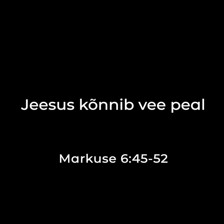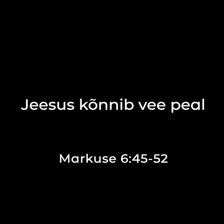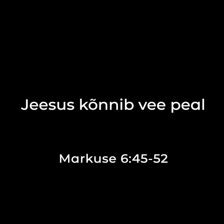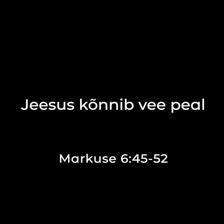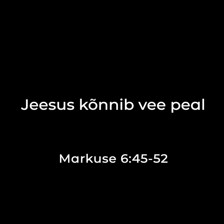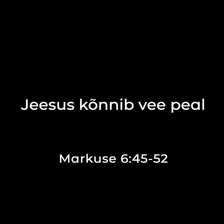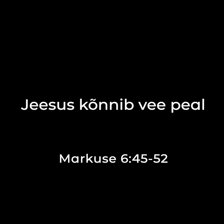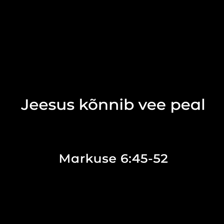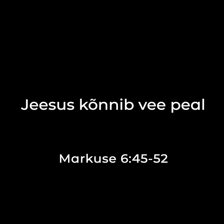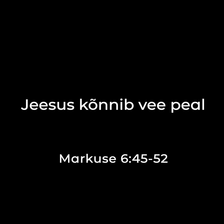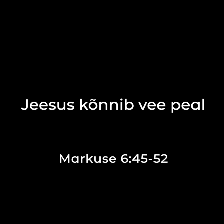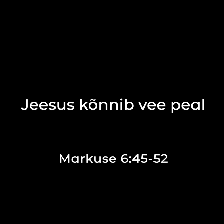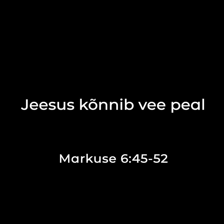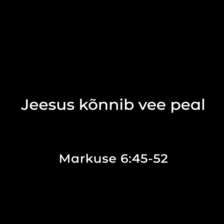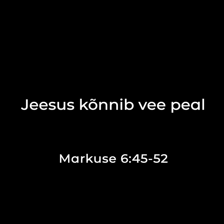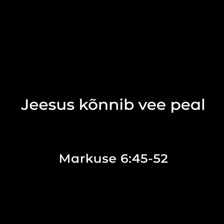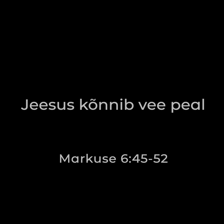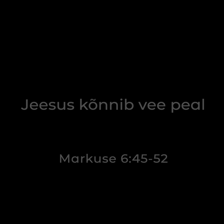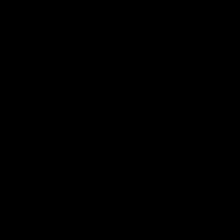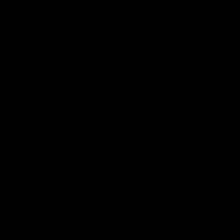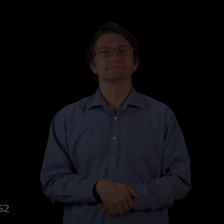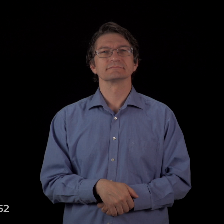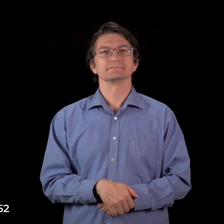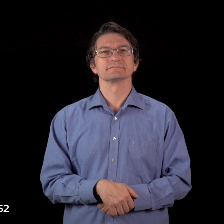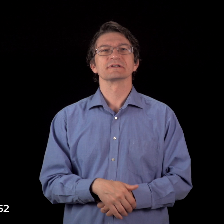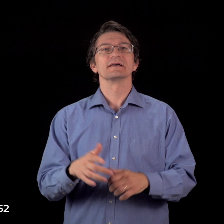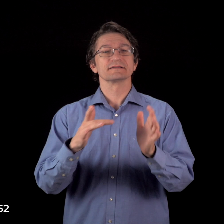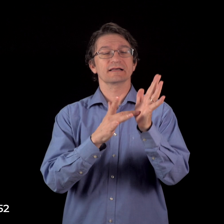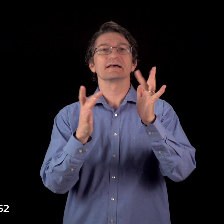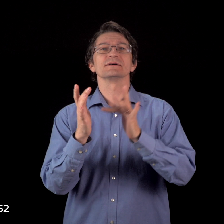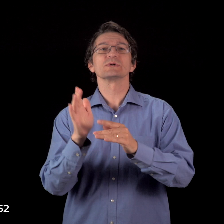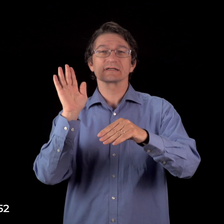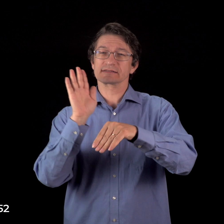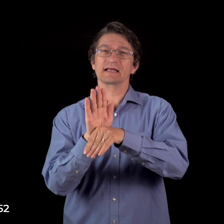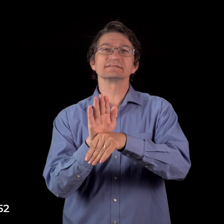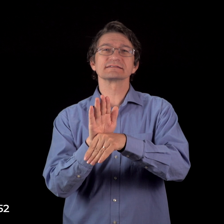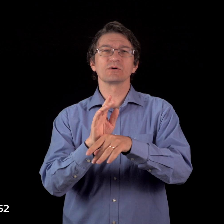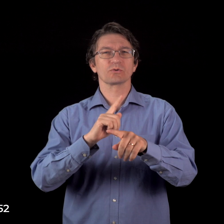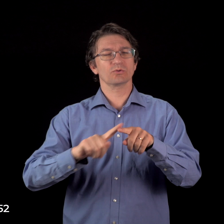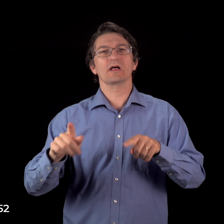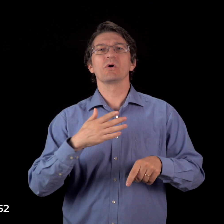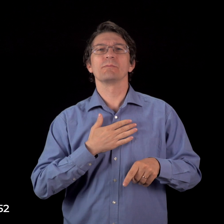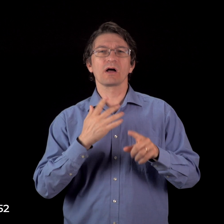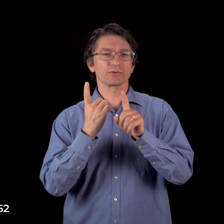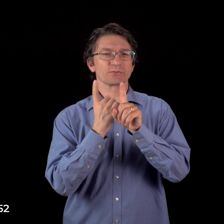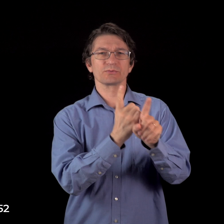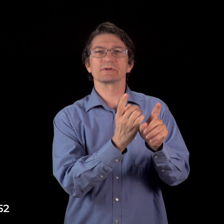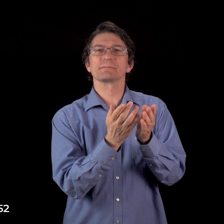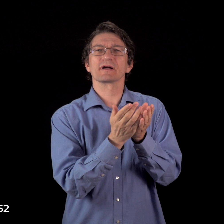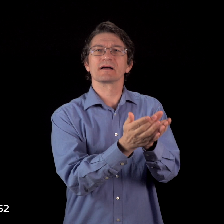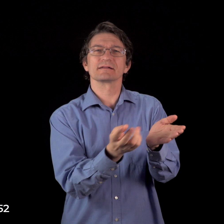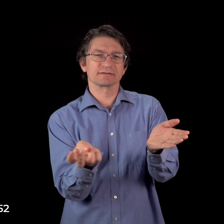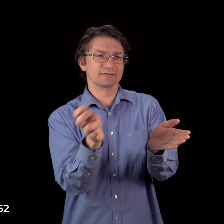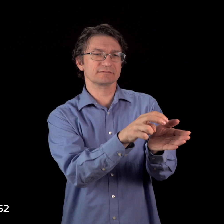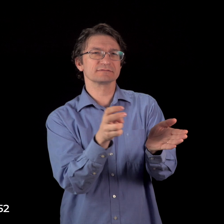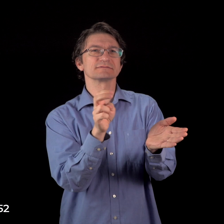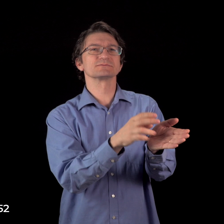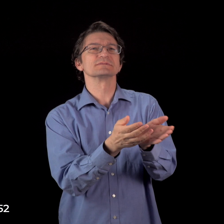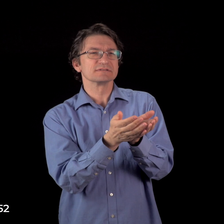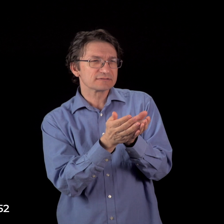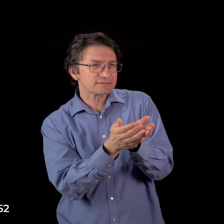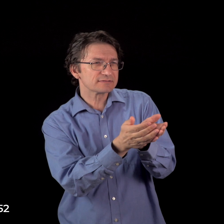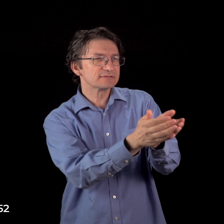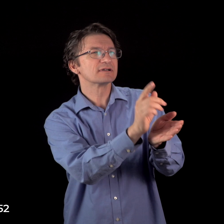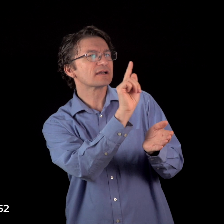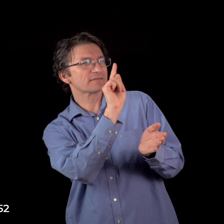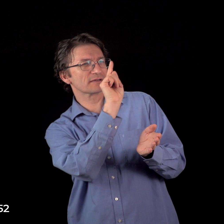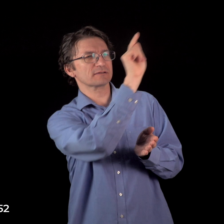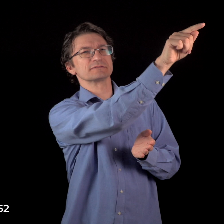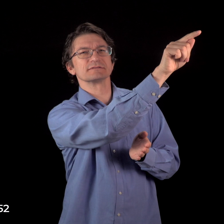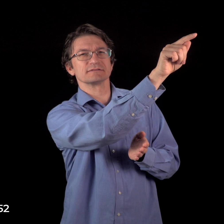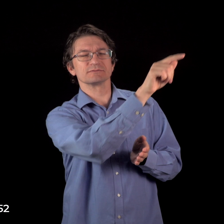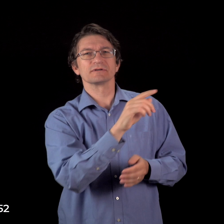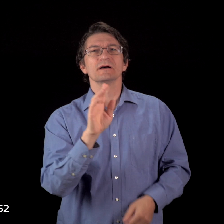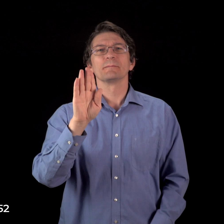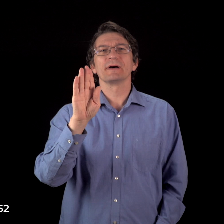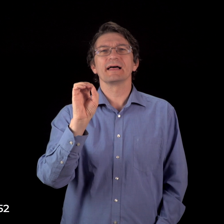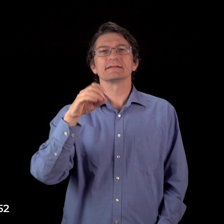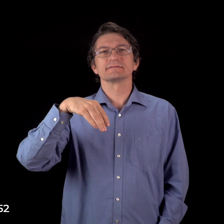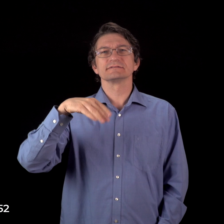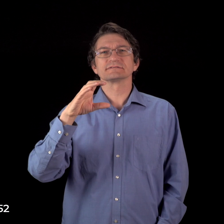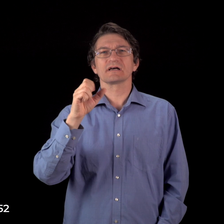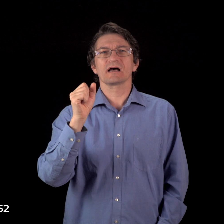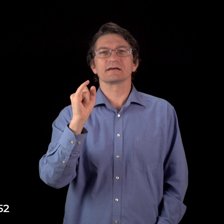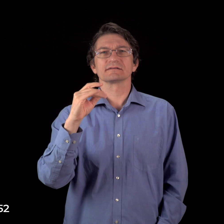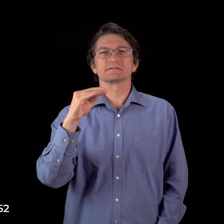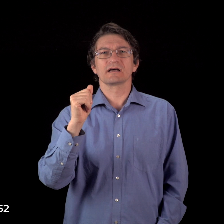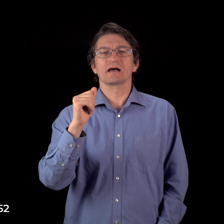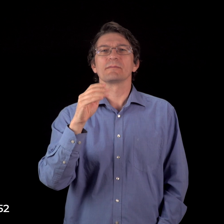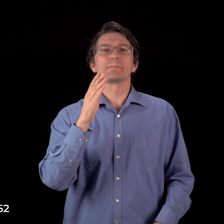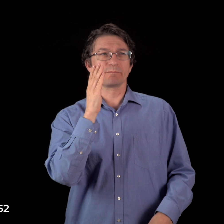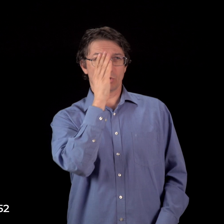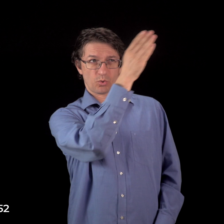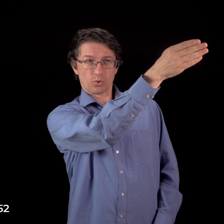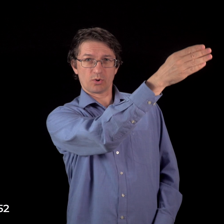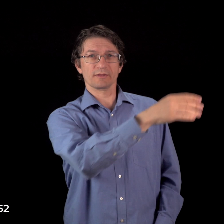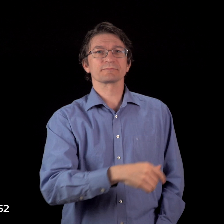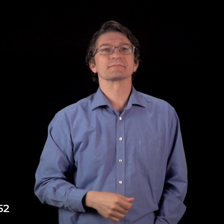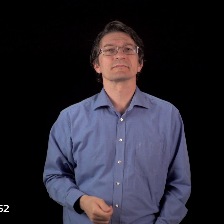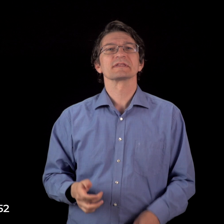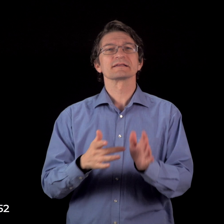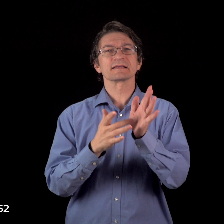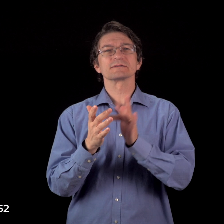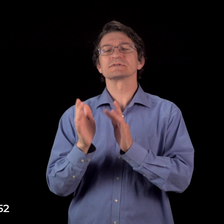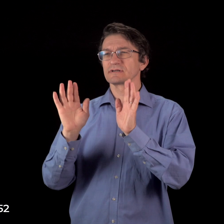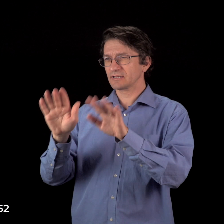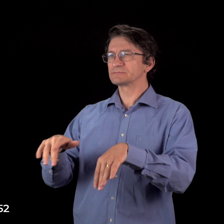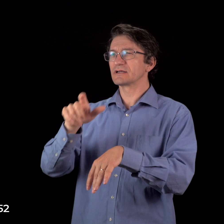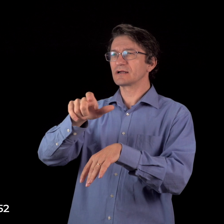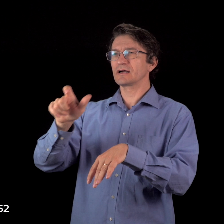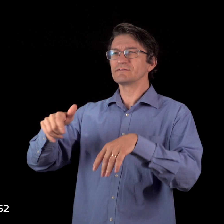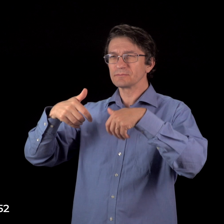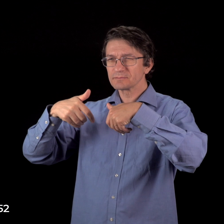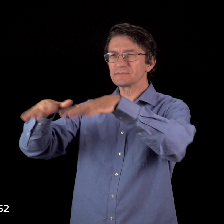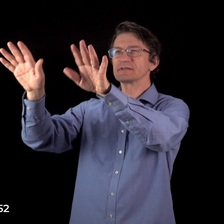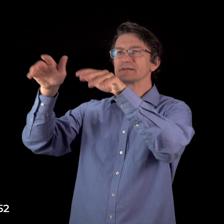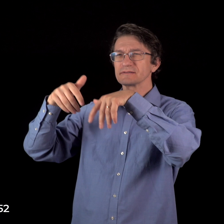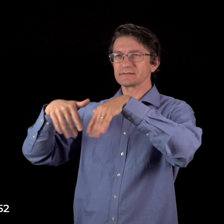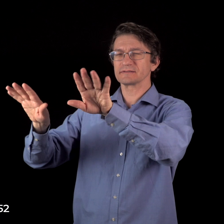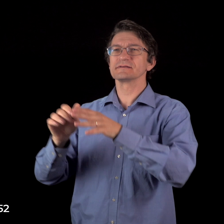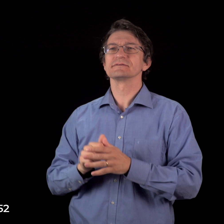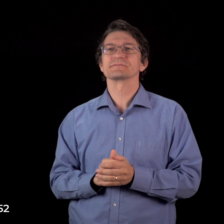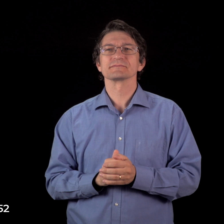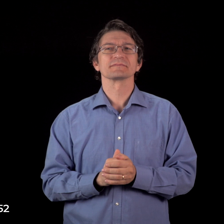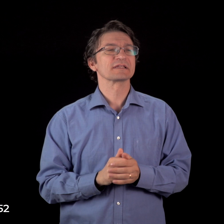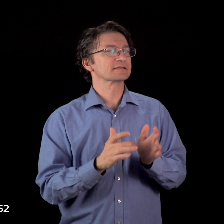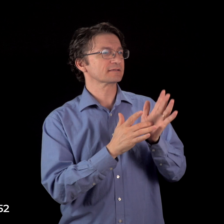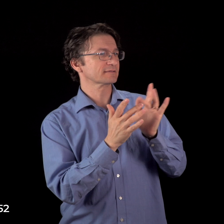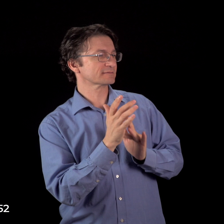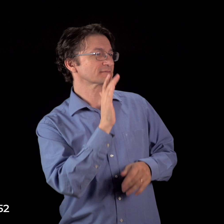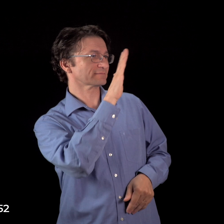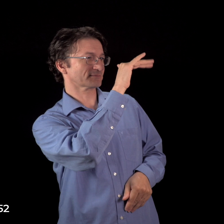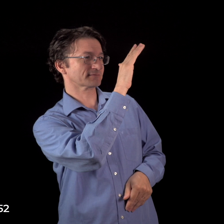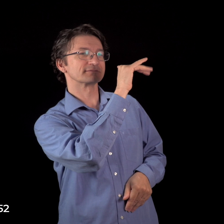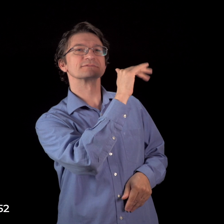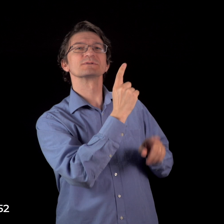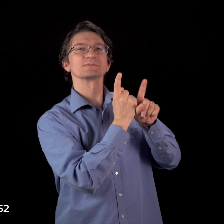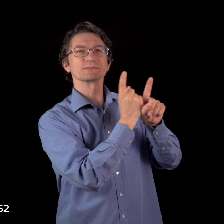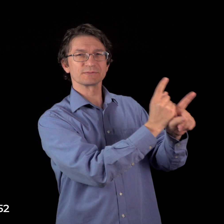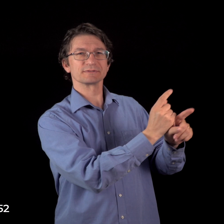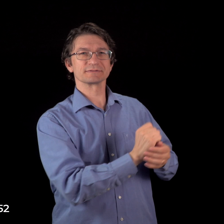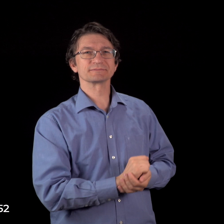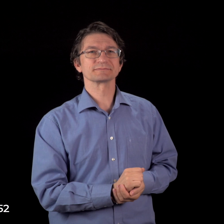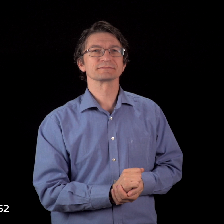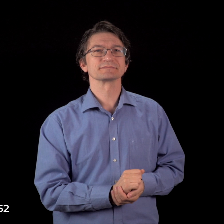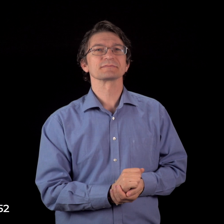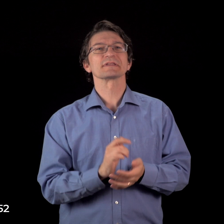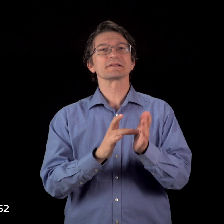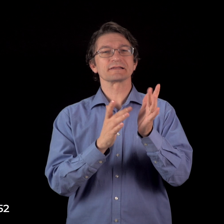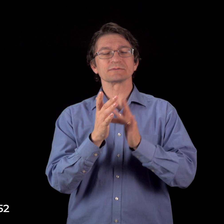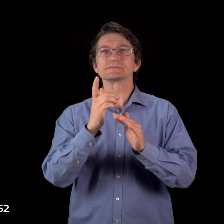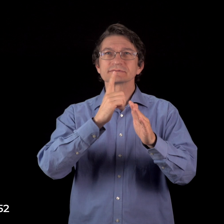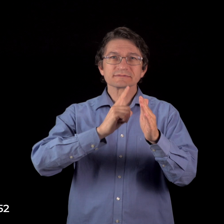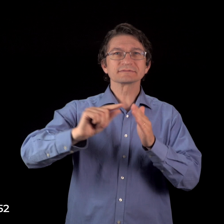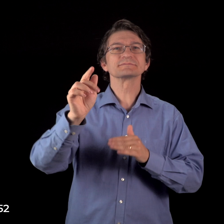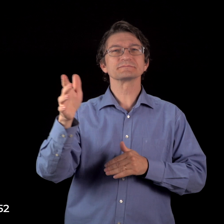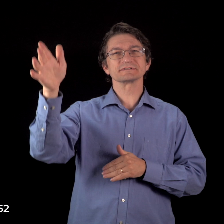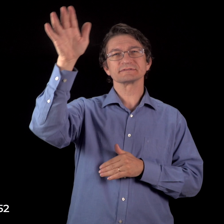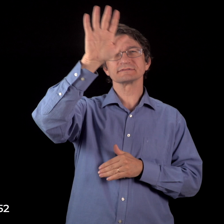Immediately Jesus made His disciples get into the boat and go on ahead of Him to Bethsaida, while He dismissed the crowd. After bidding them farewell, He went up on the mountain to pray.